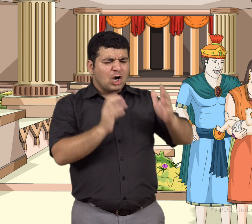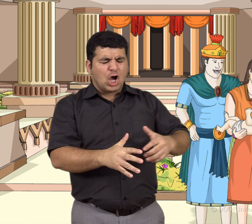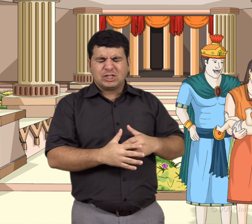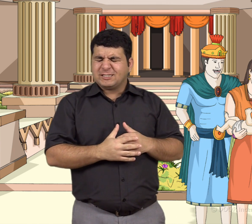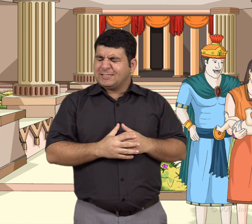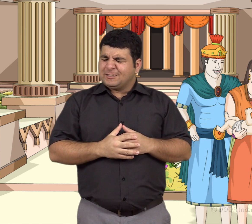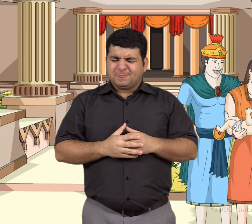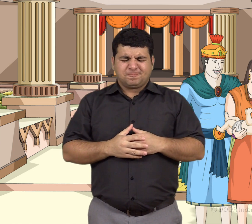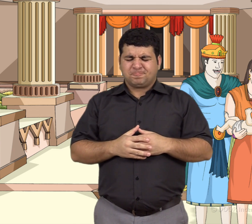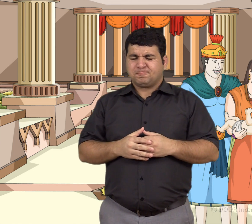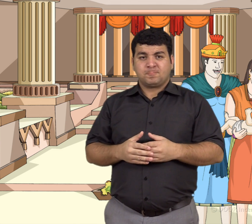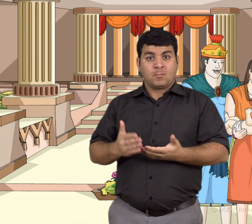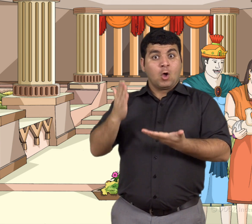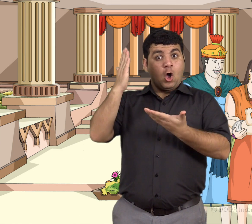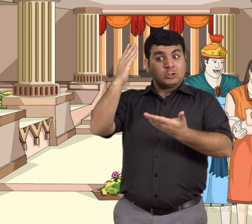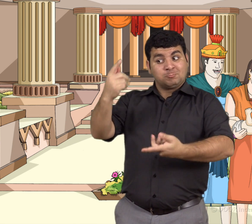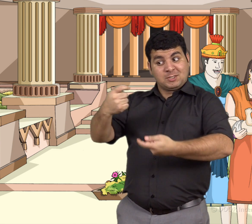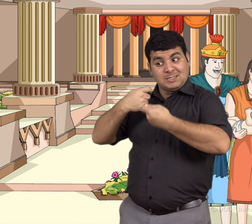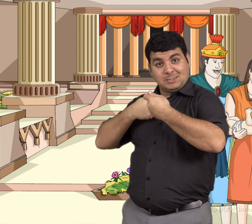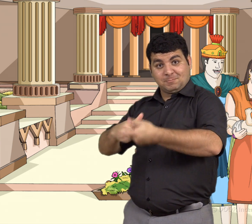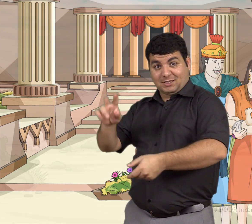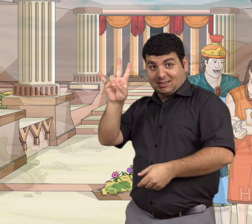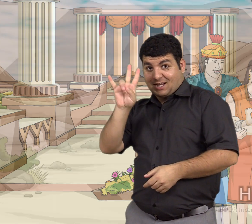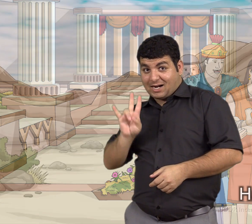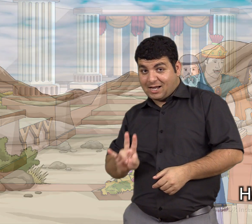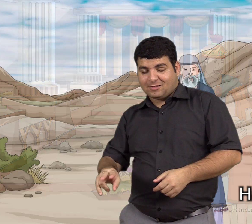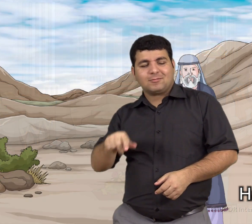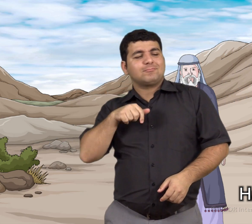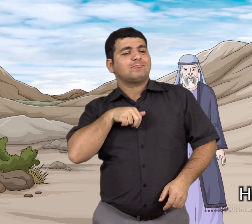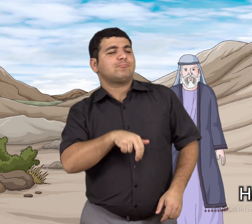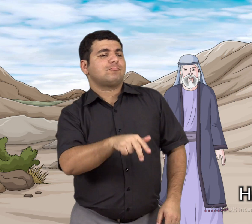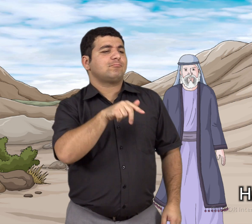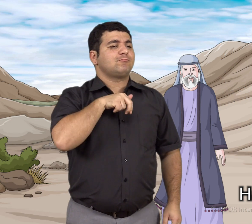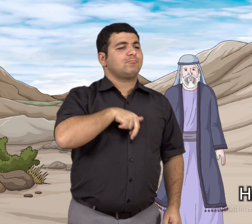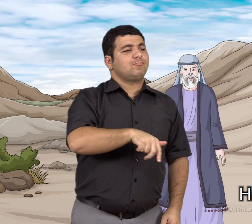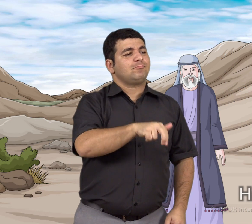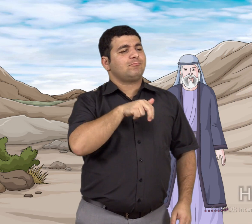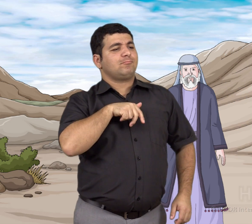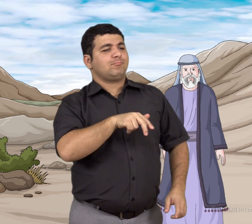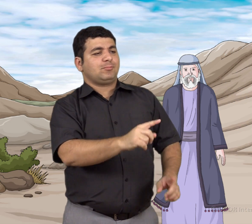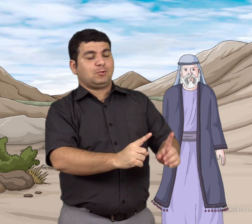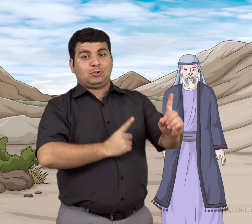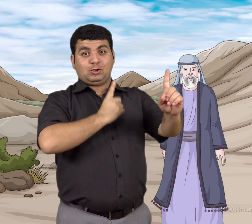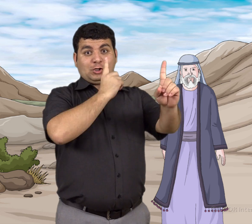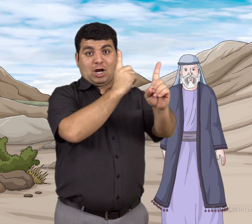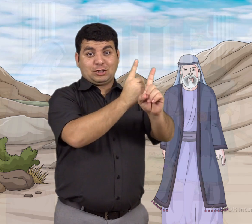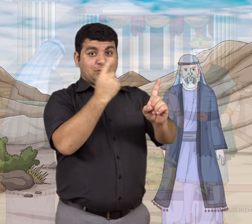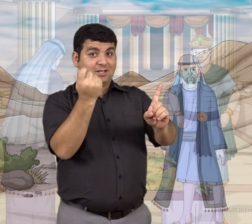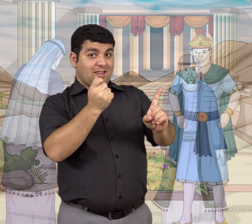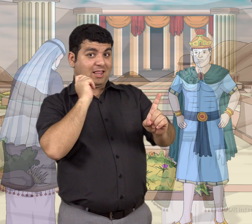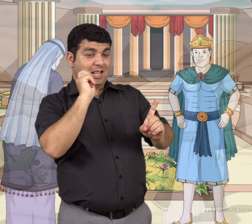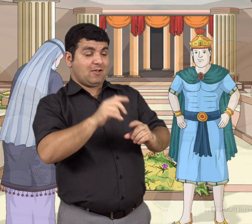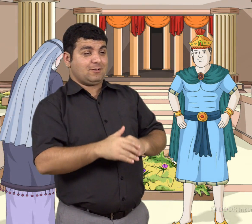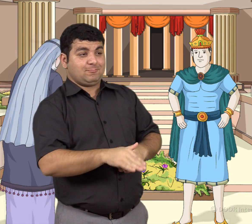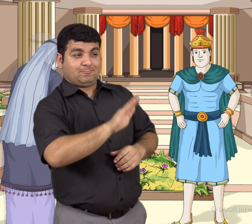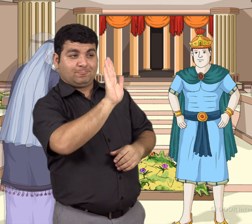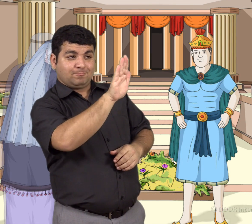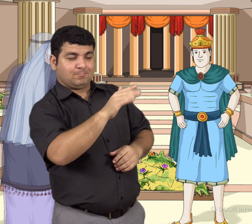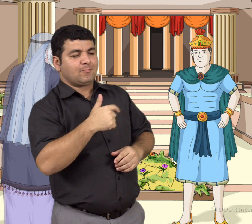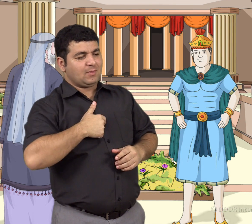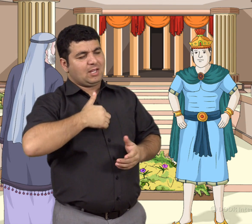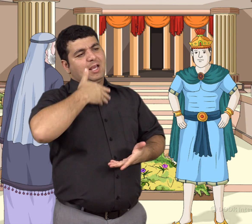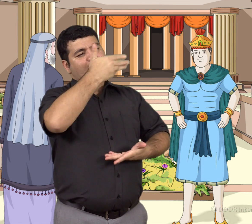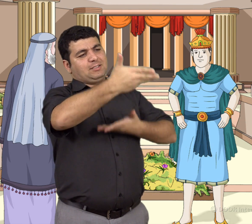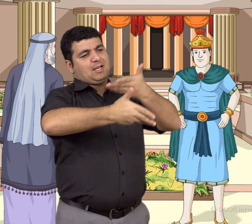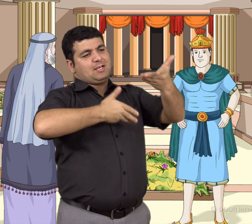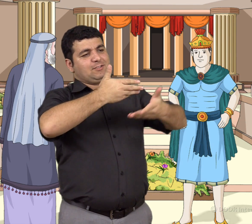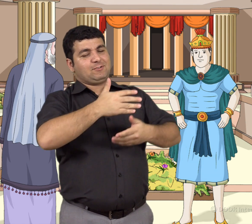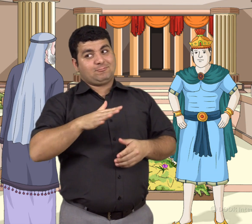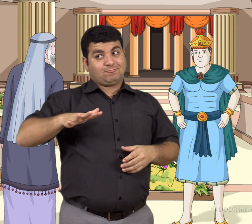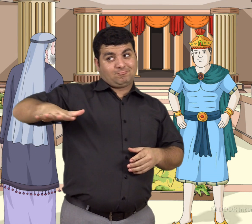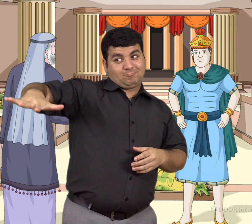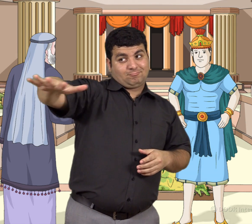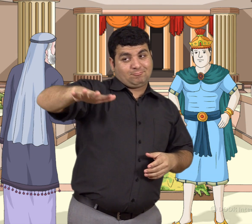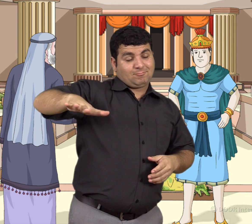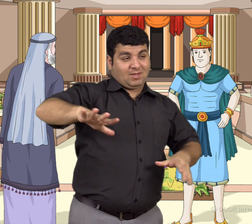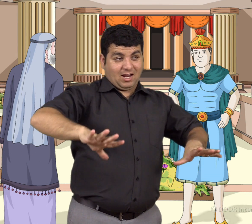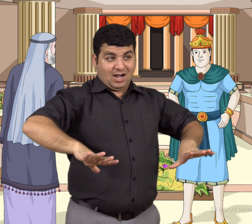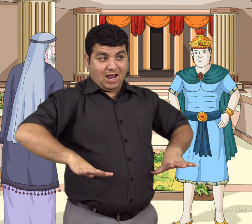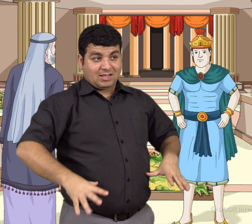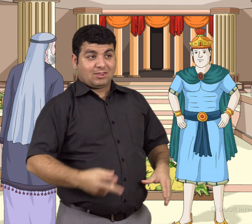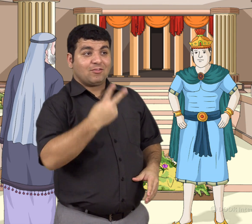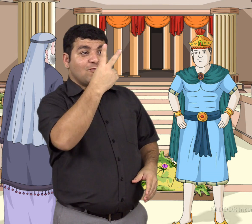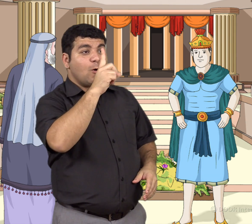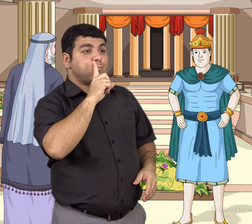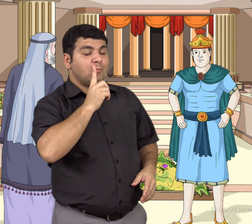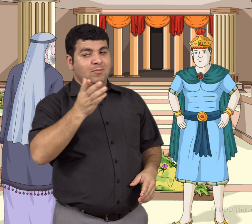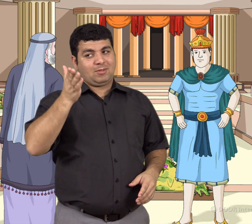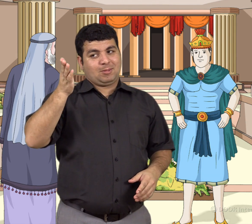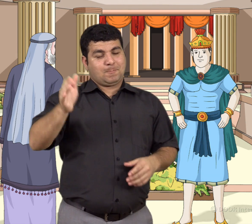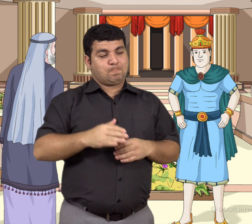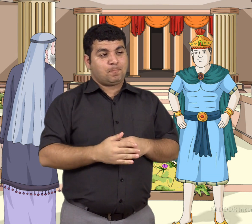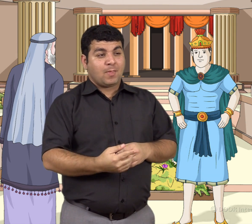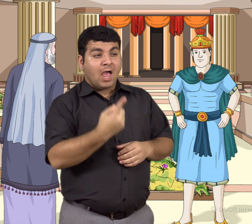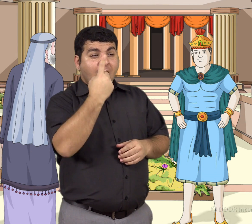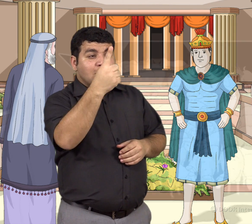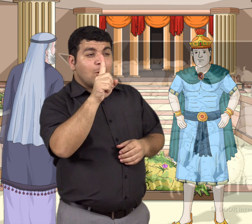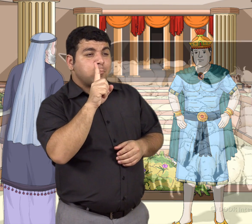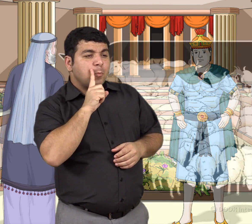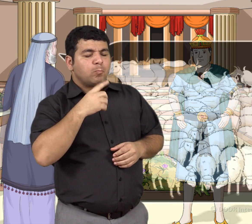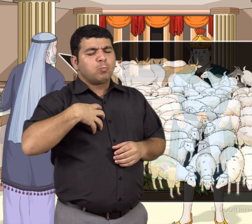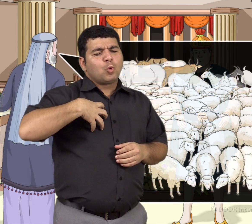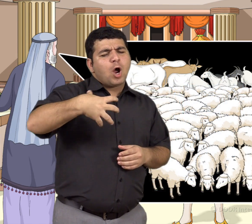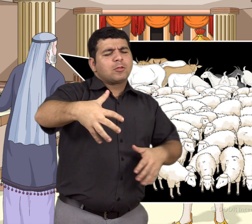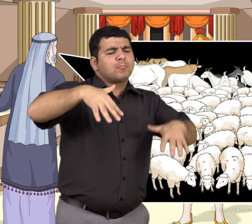Then the LORD sent Nathan to David, and when he arrived, he said, “There were two men in a certain city, one rich and the other poor.